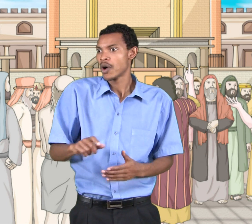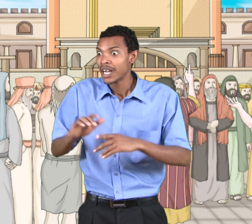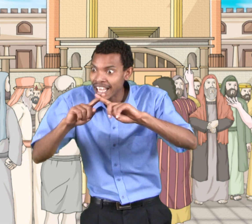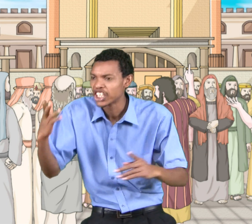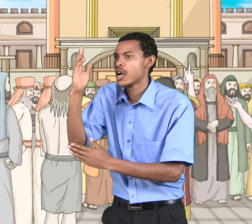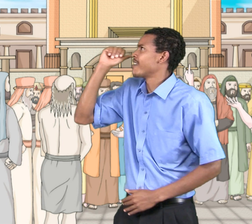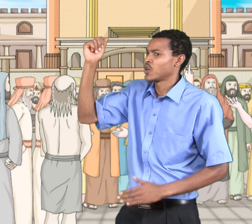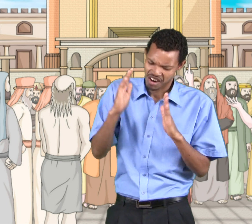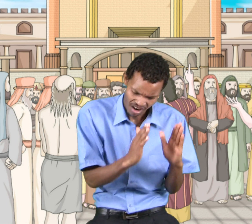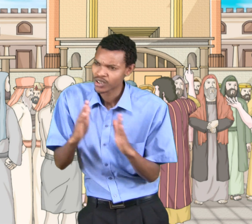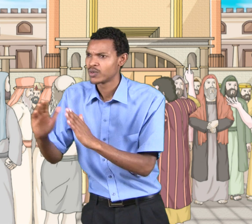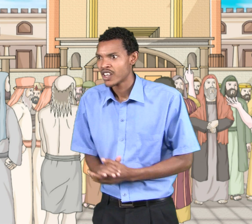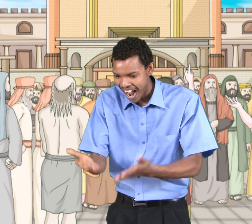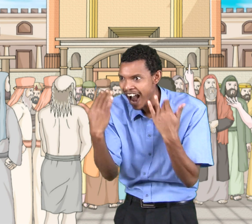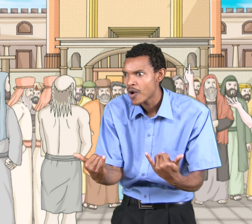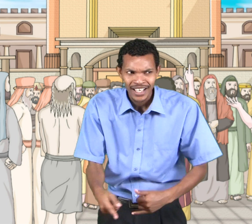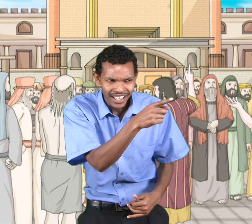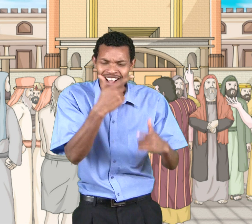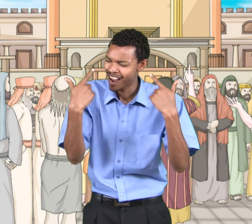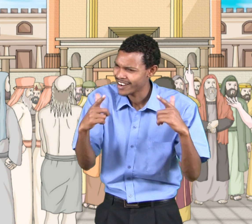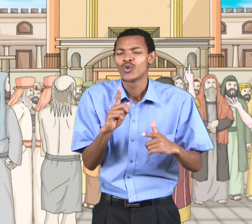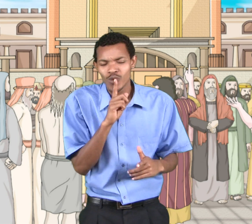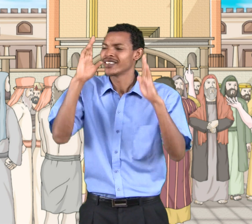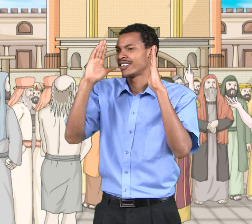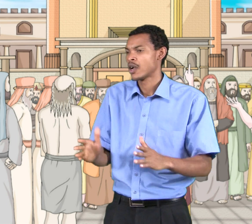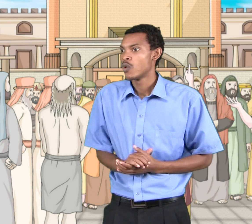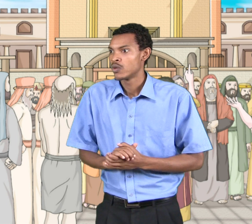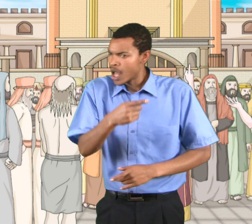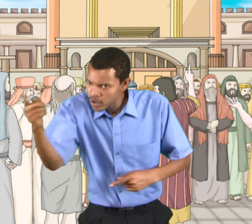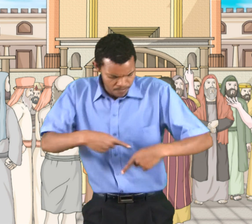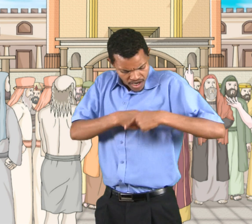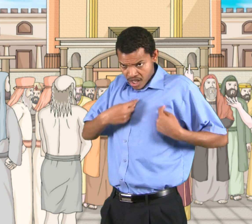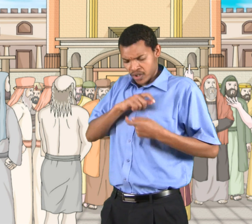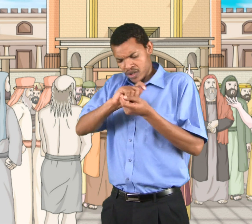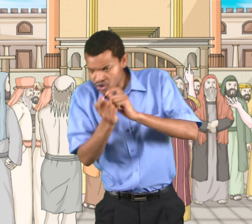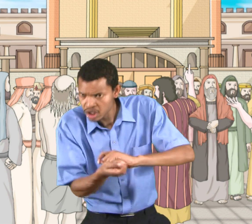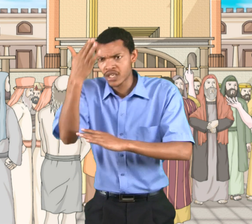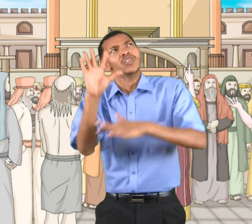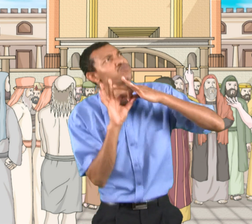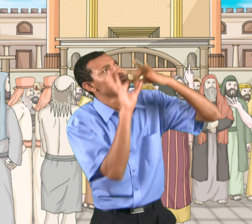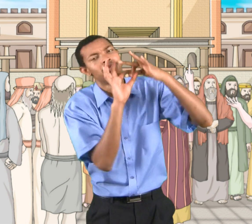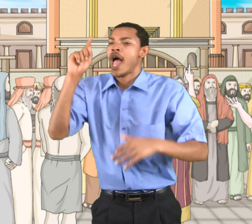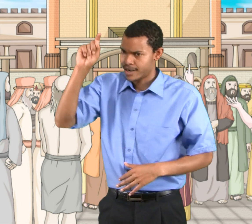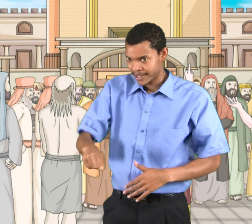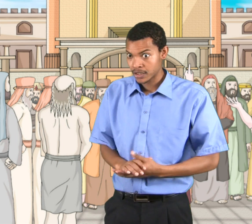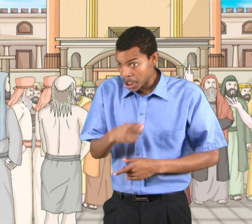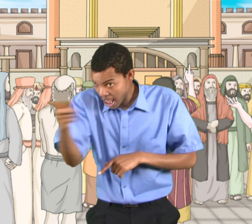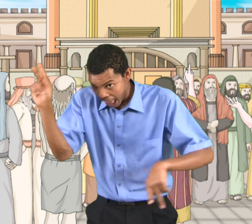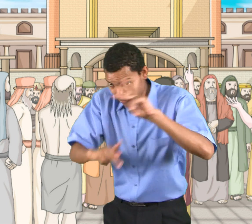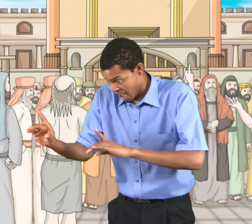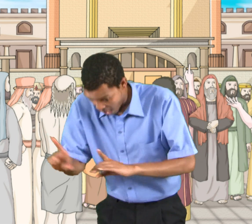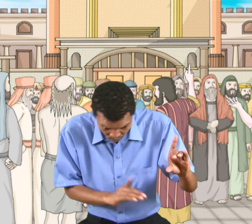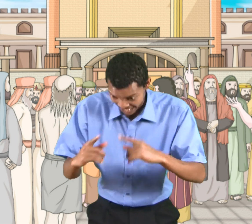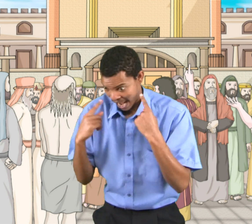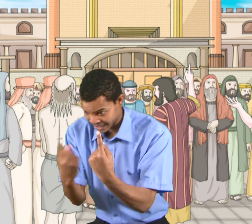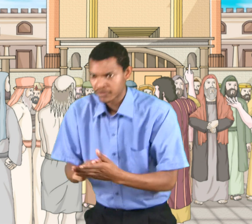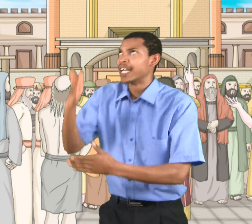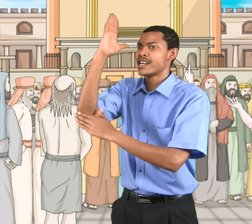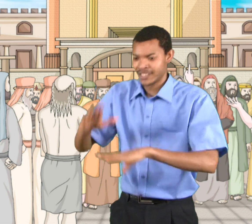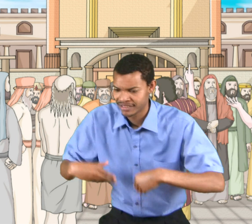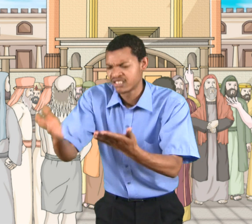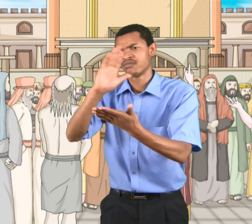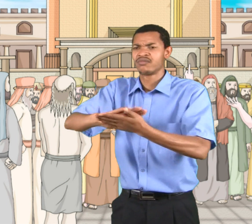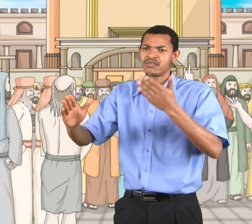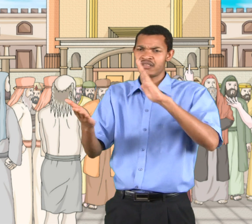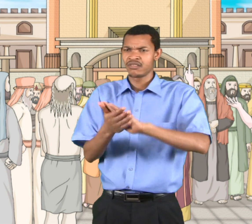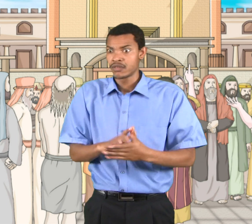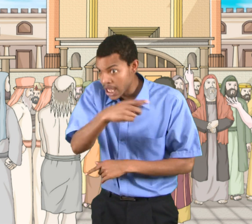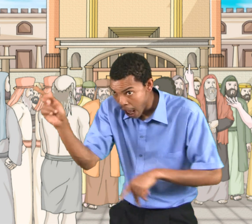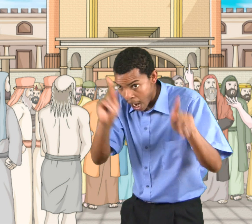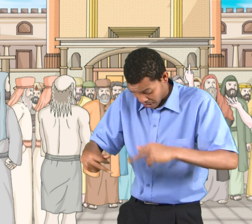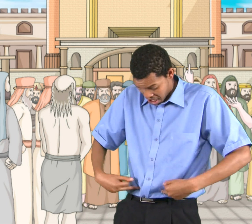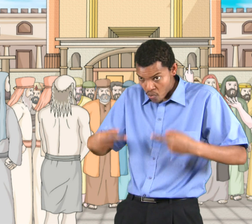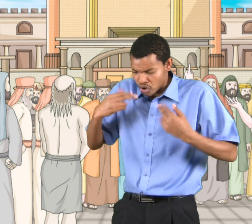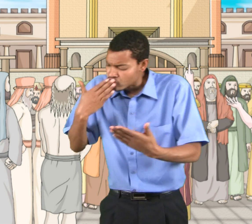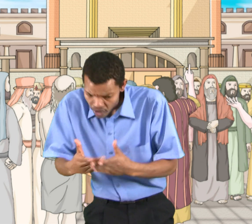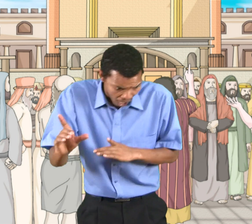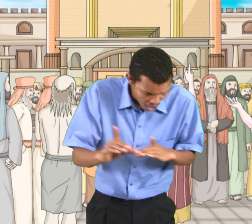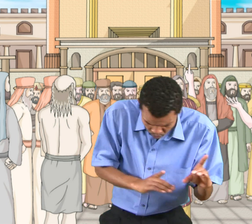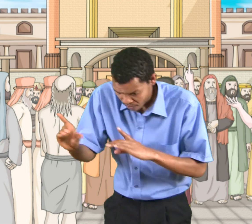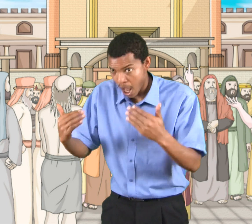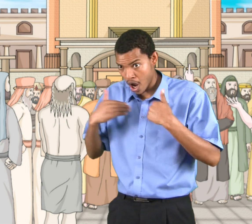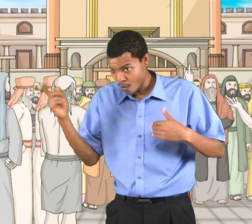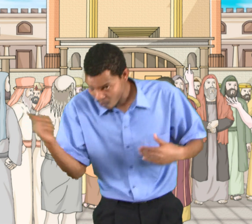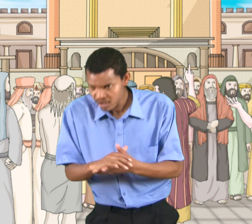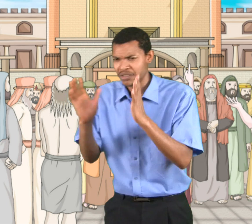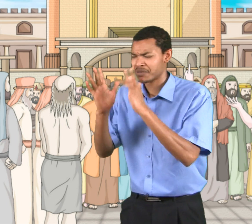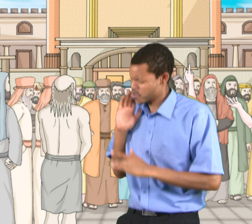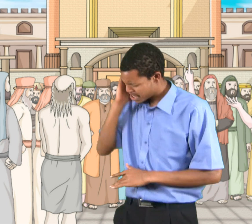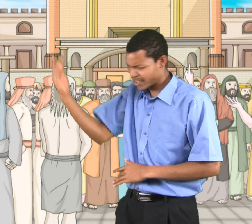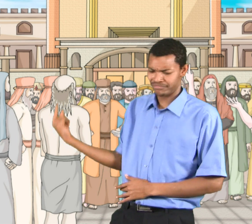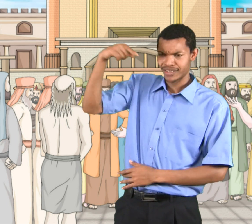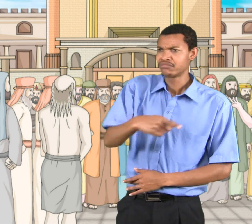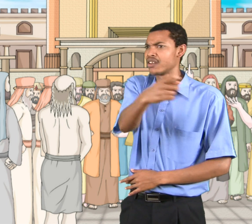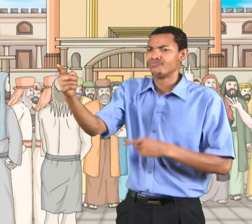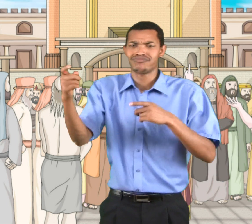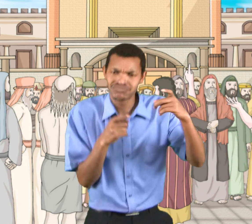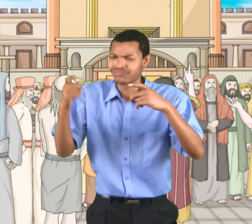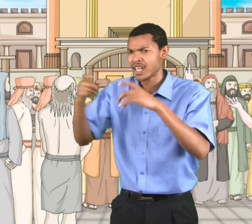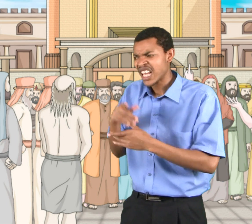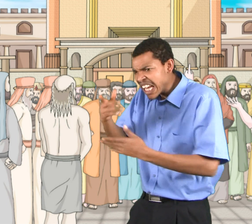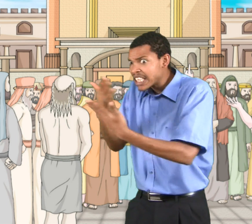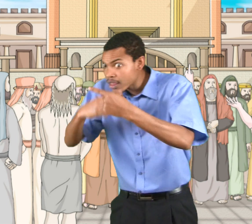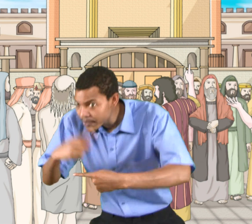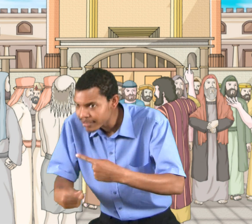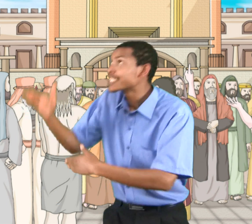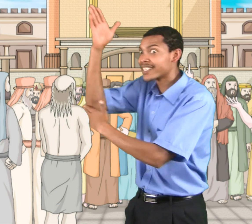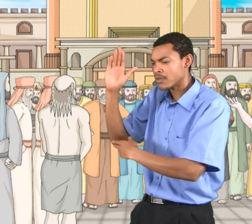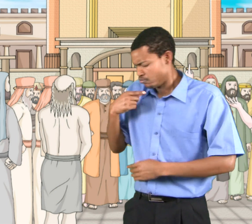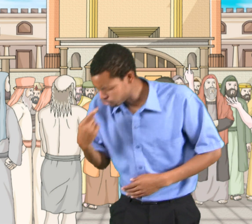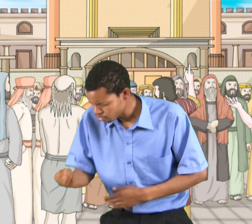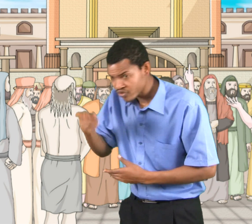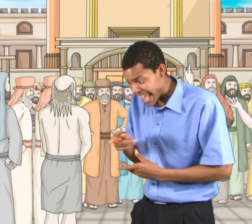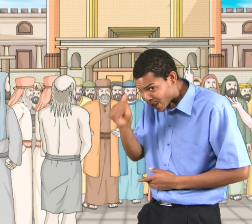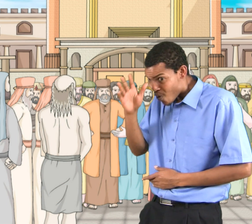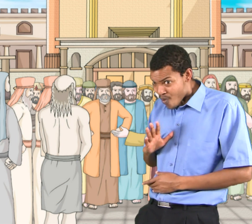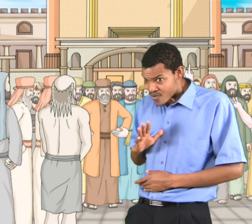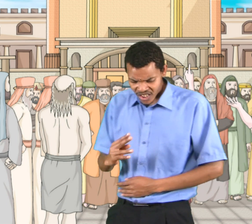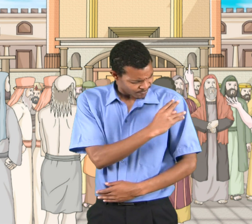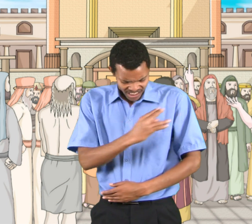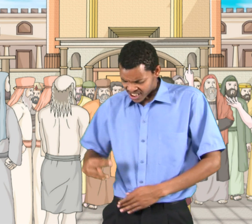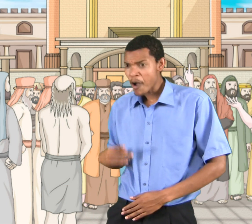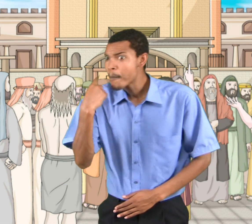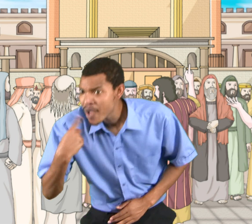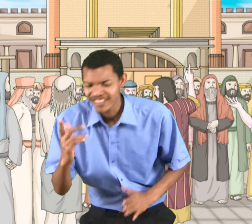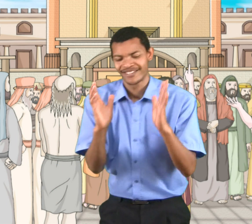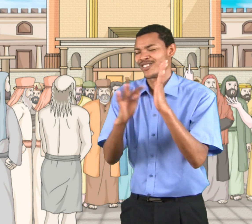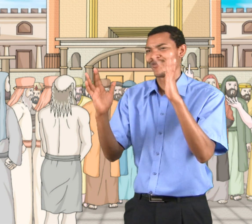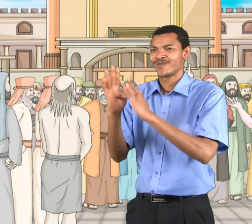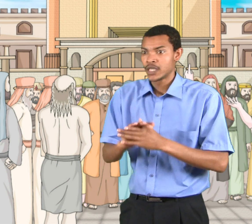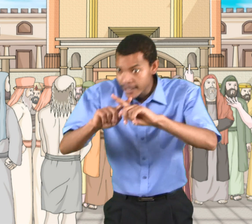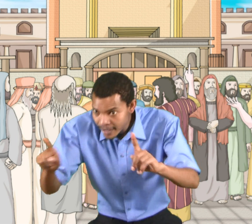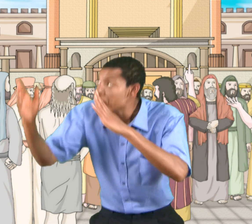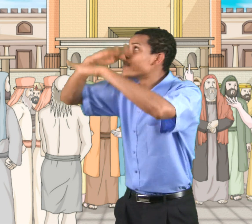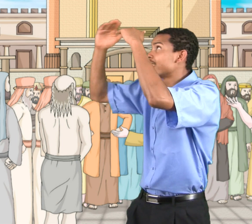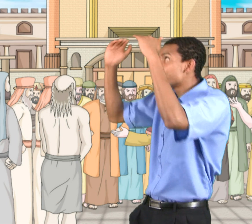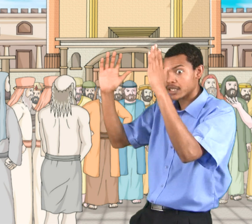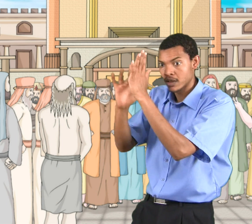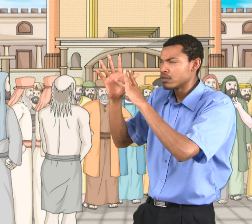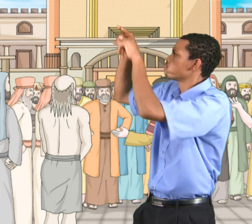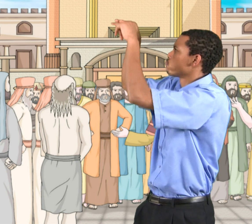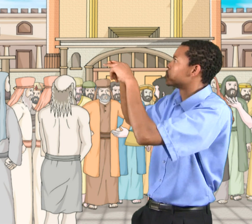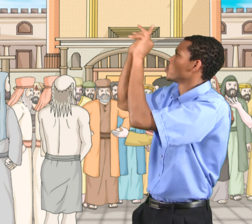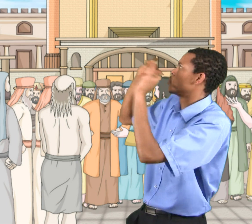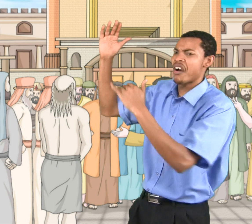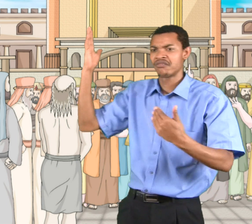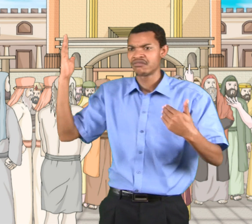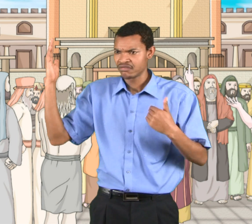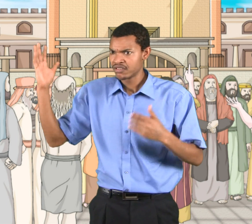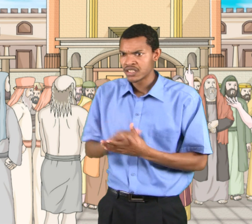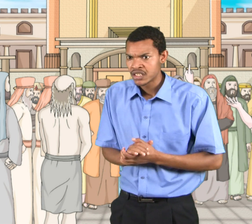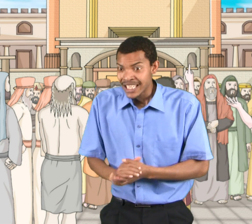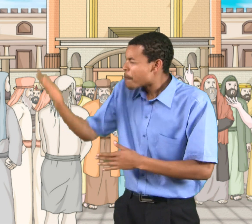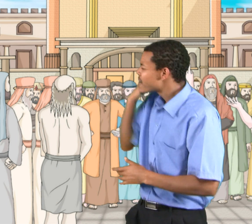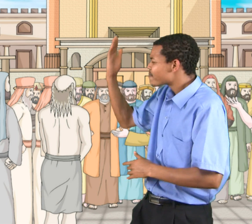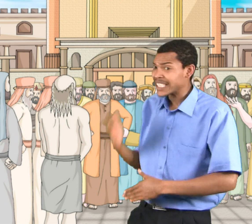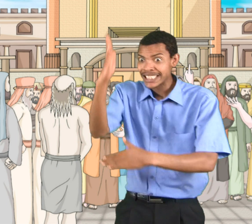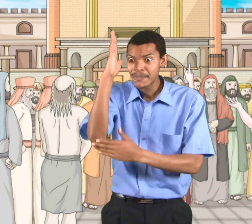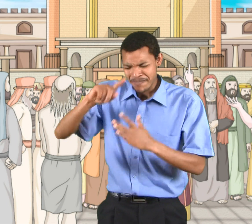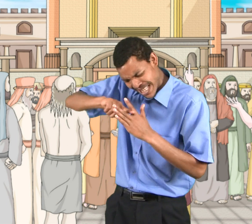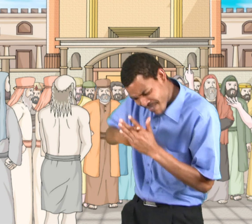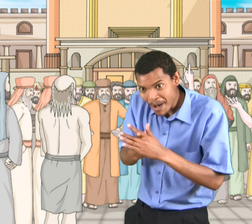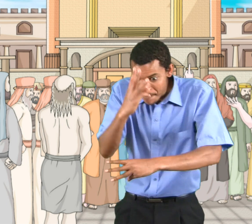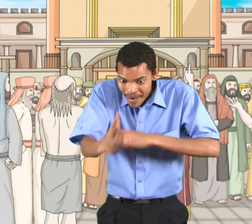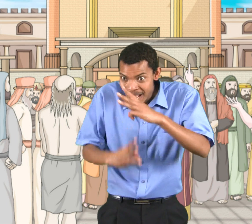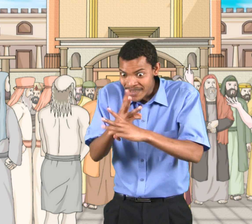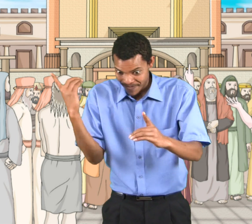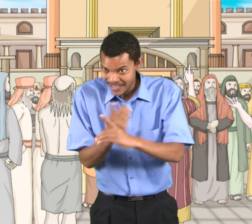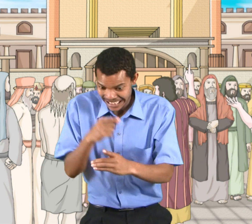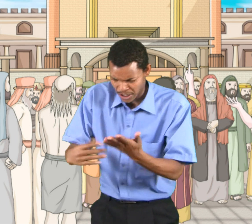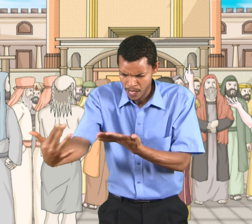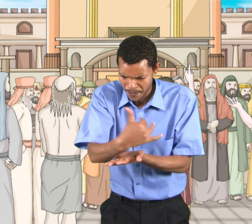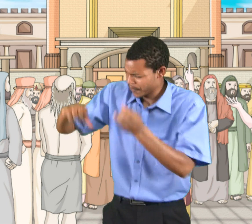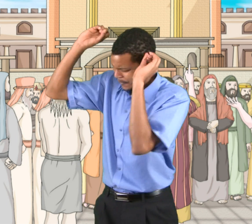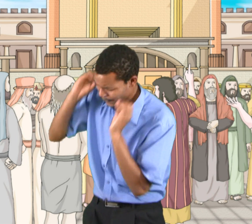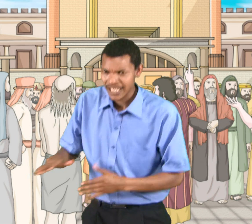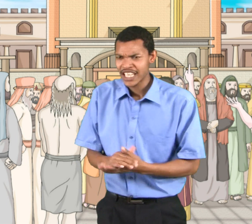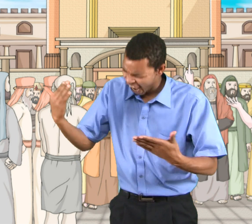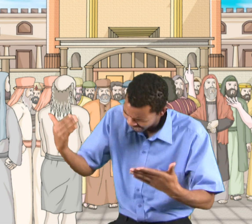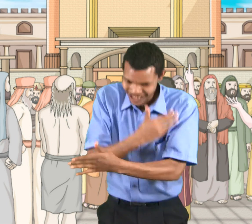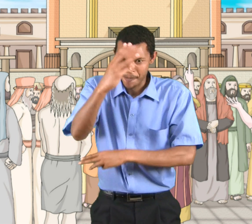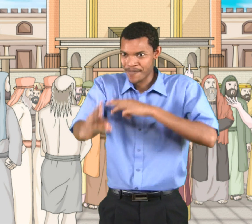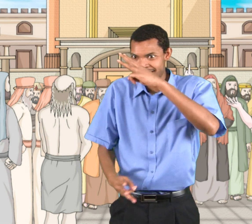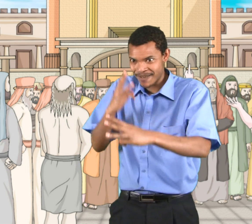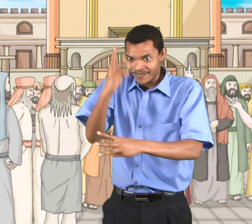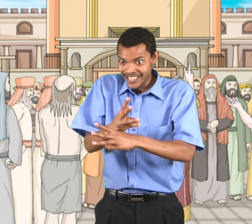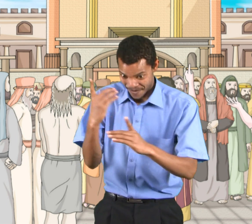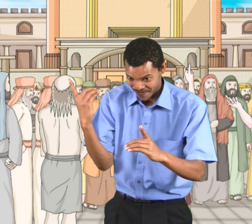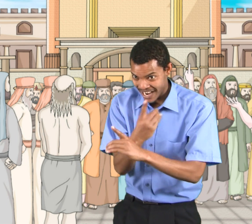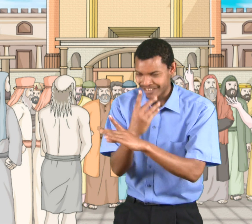Repent, then, and turn back, so that your sins may be wiped away, that times of refreshing may come from the presence of the Lord, and that He may send Jesus, the Christ, who has been appointed for you.